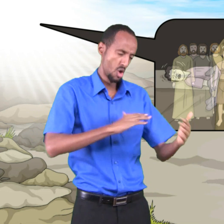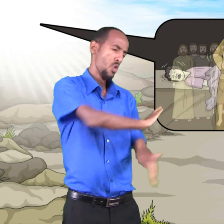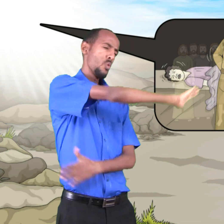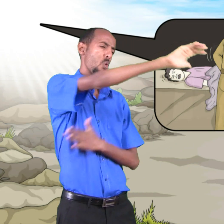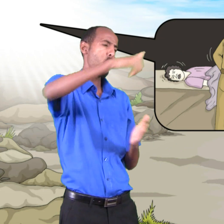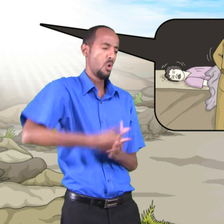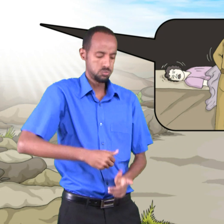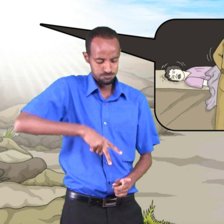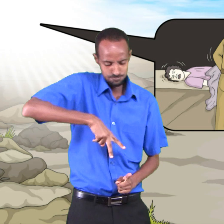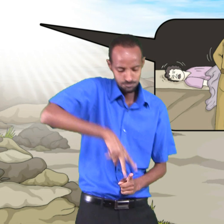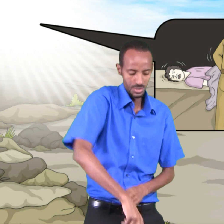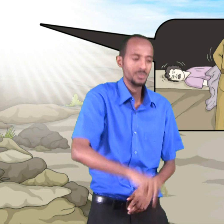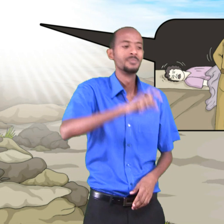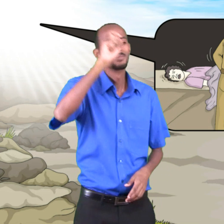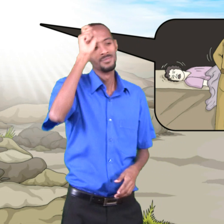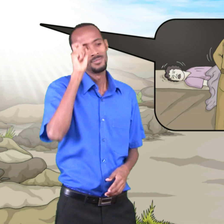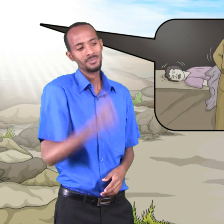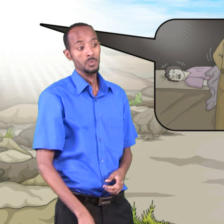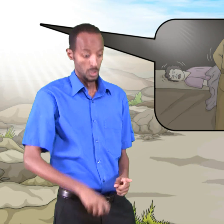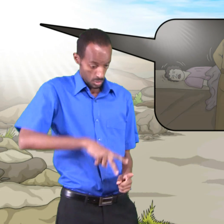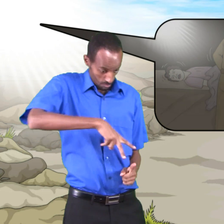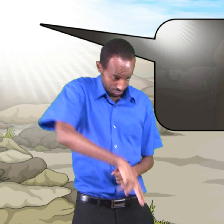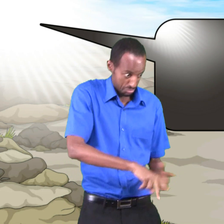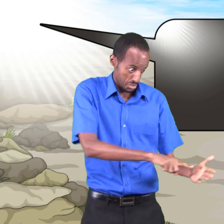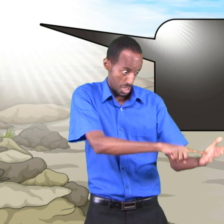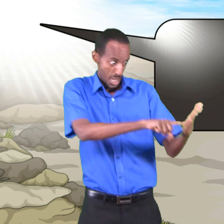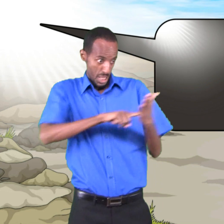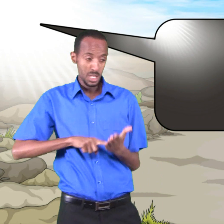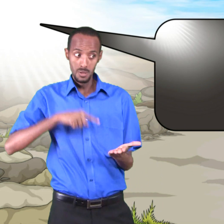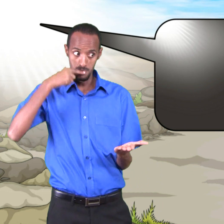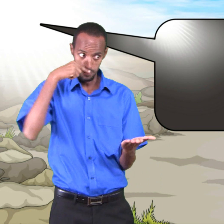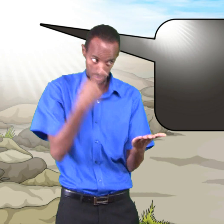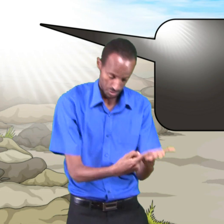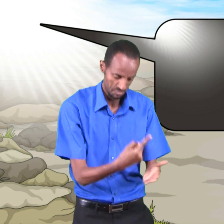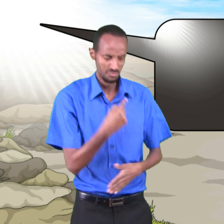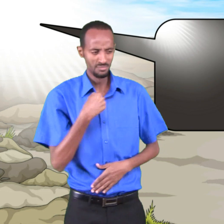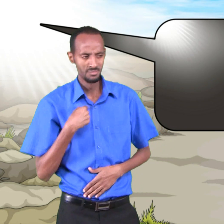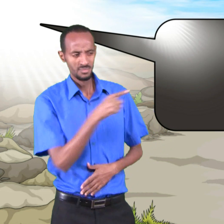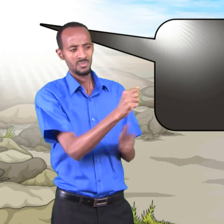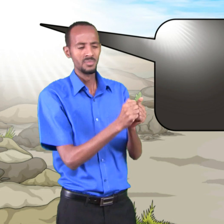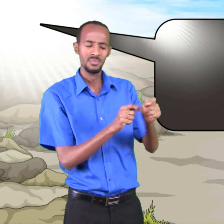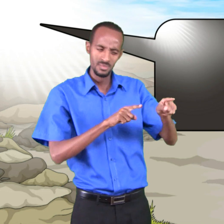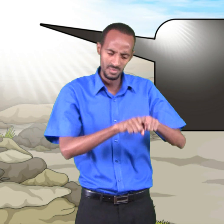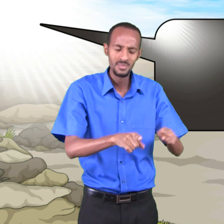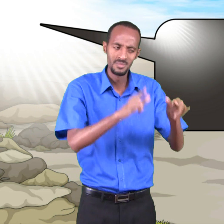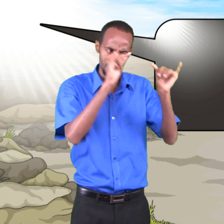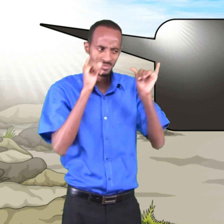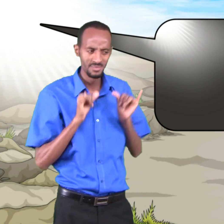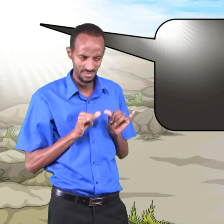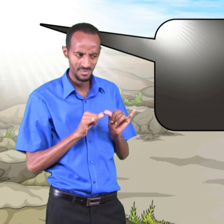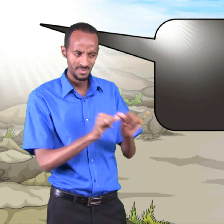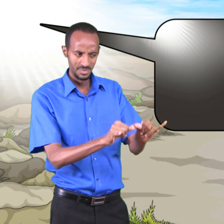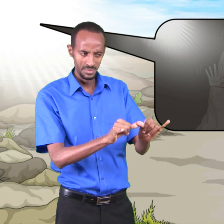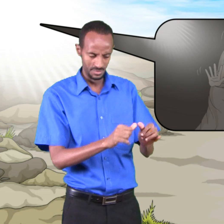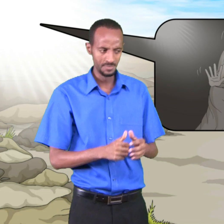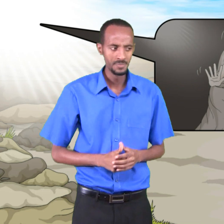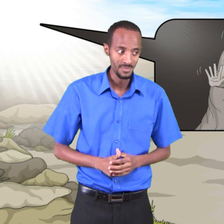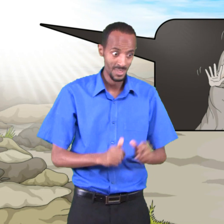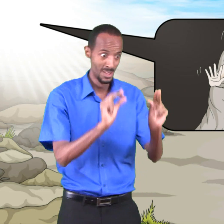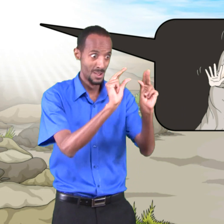My covenant in your flesh will be an everlasting covenant.